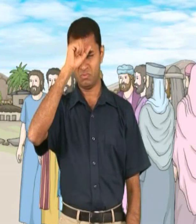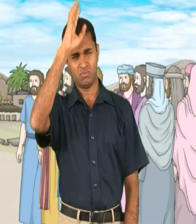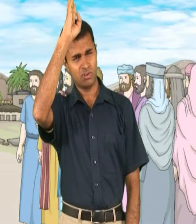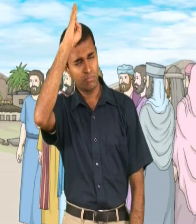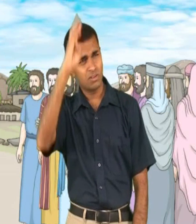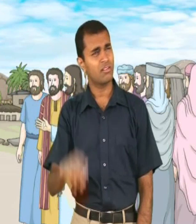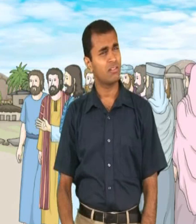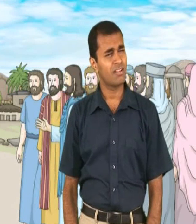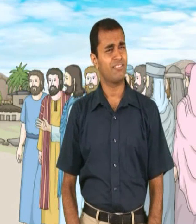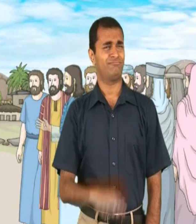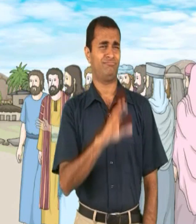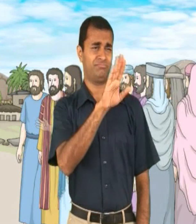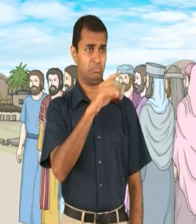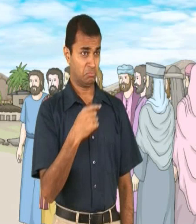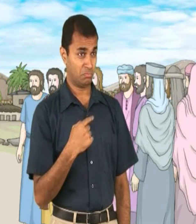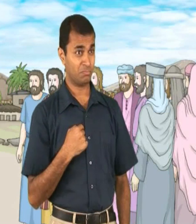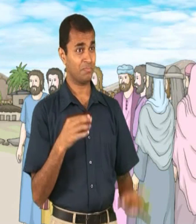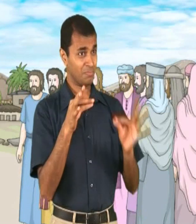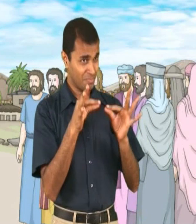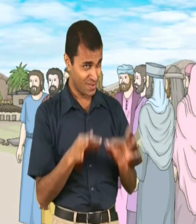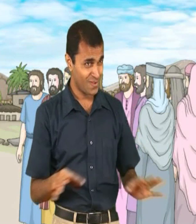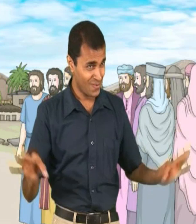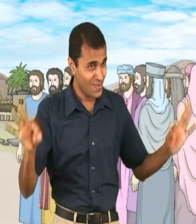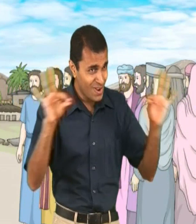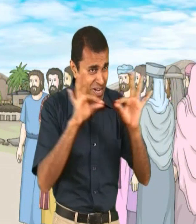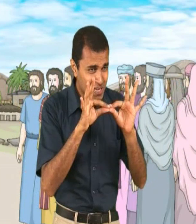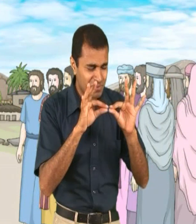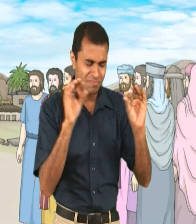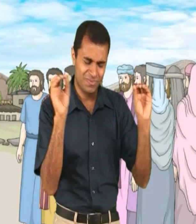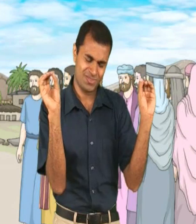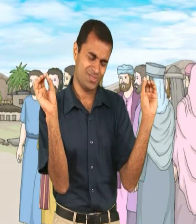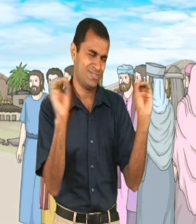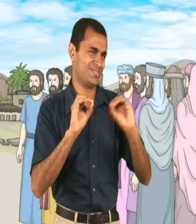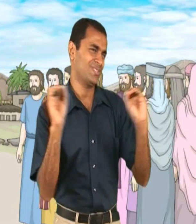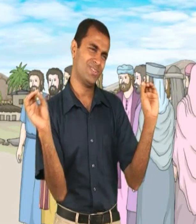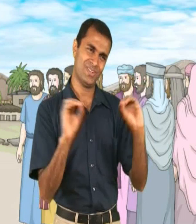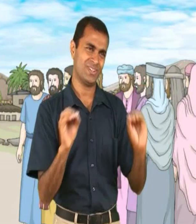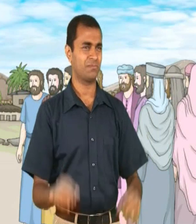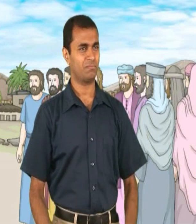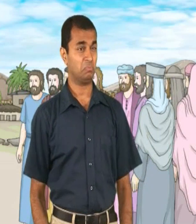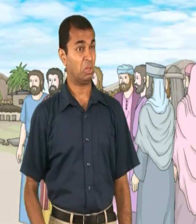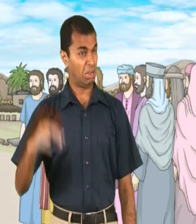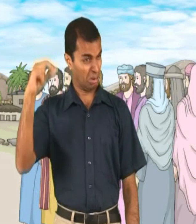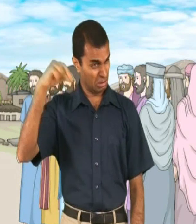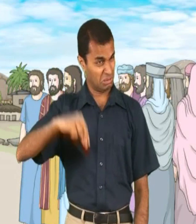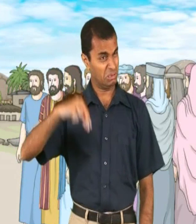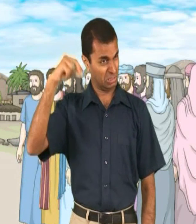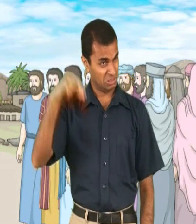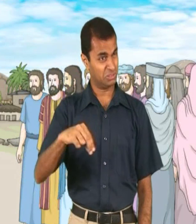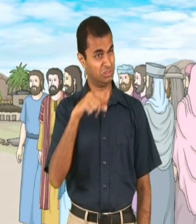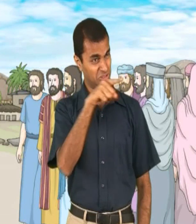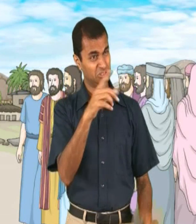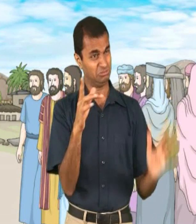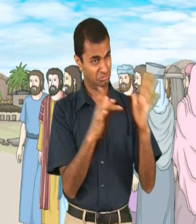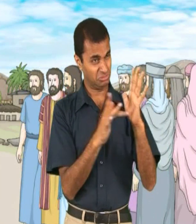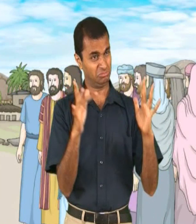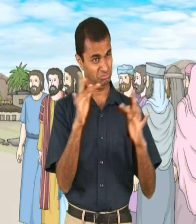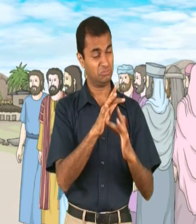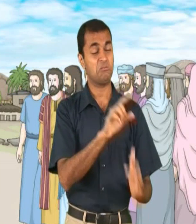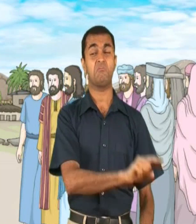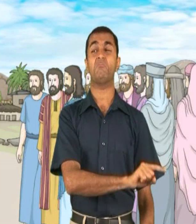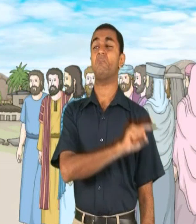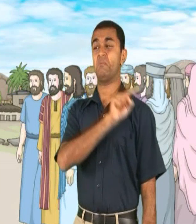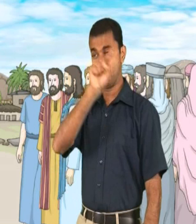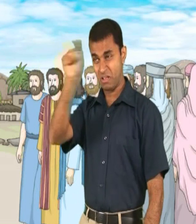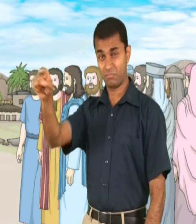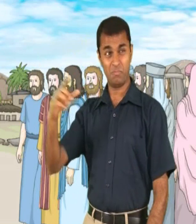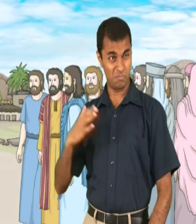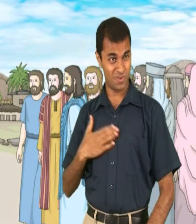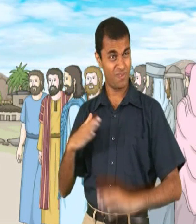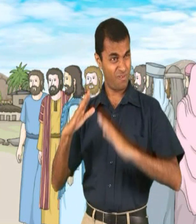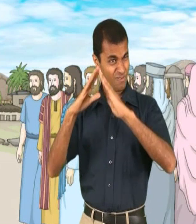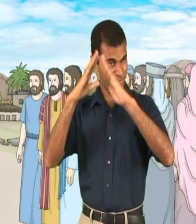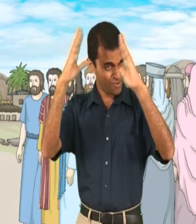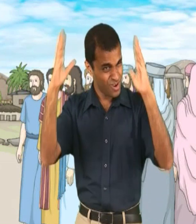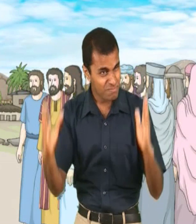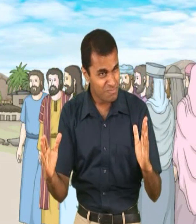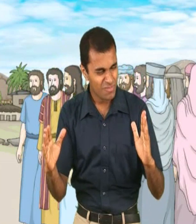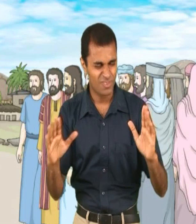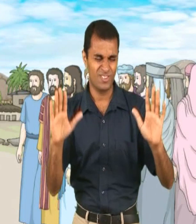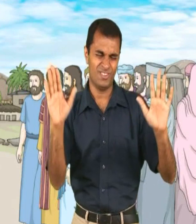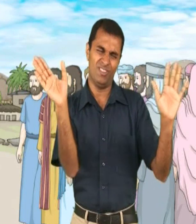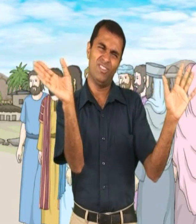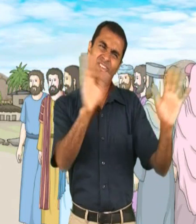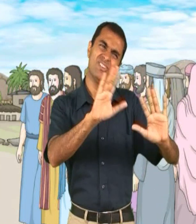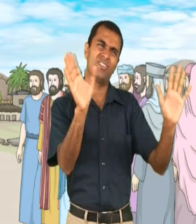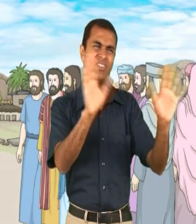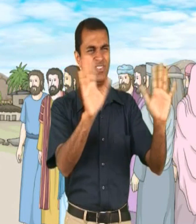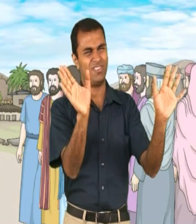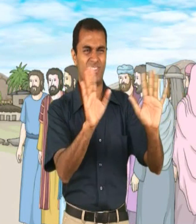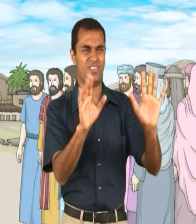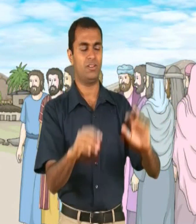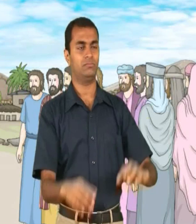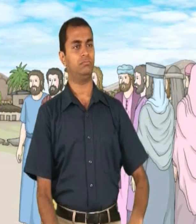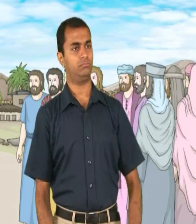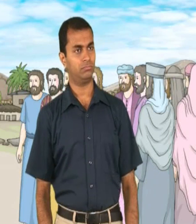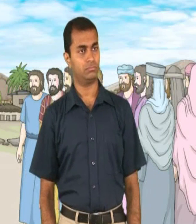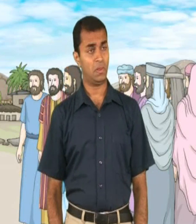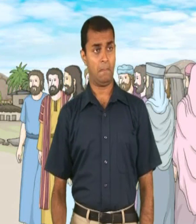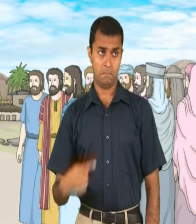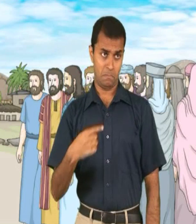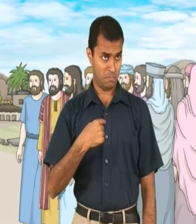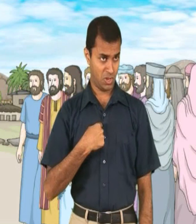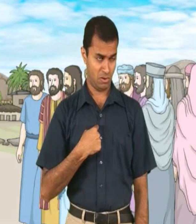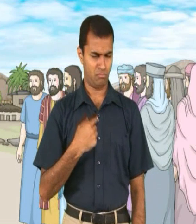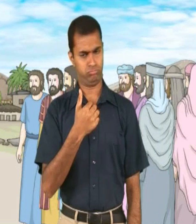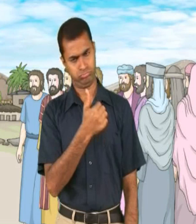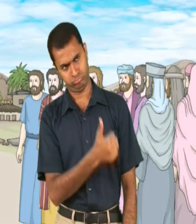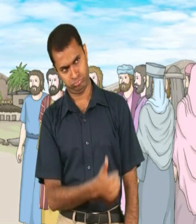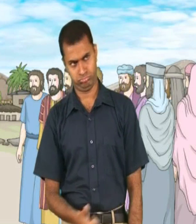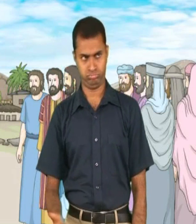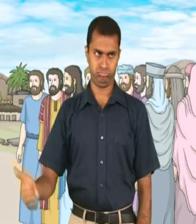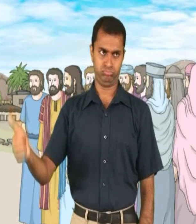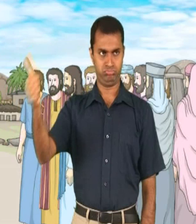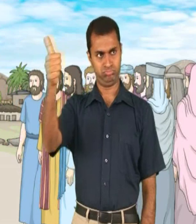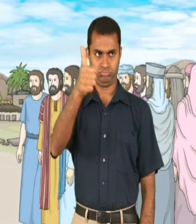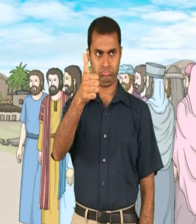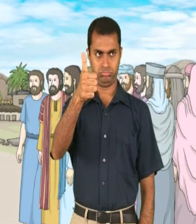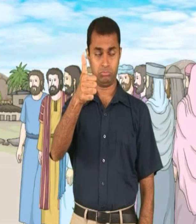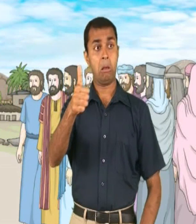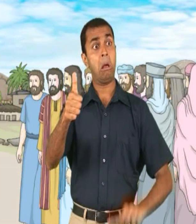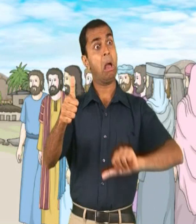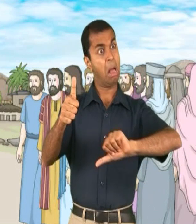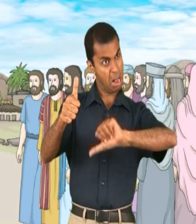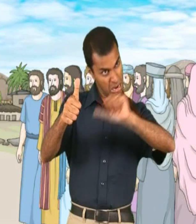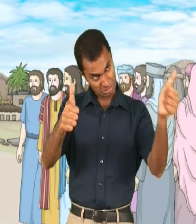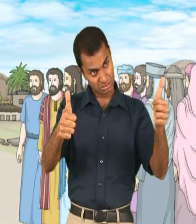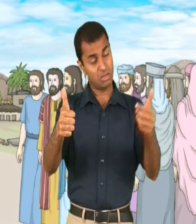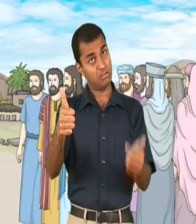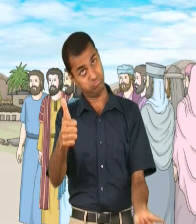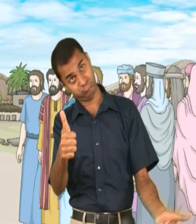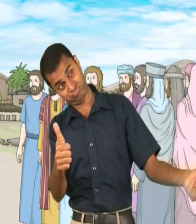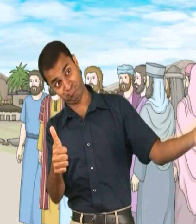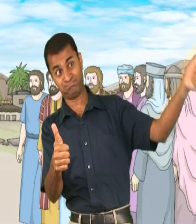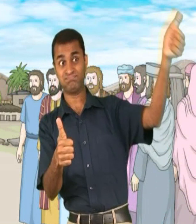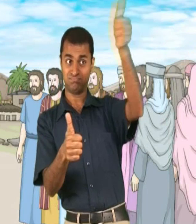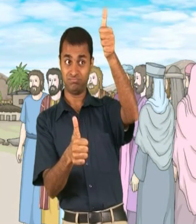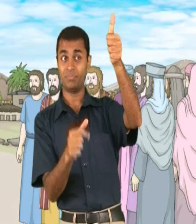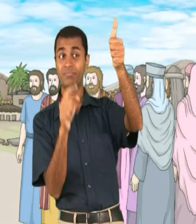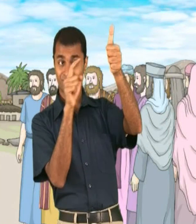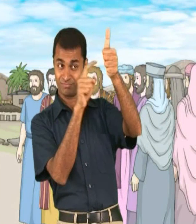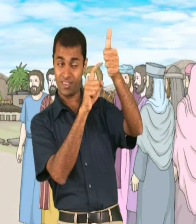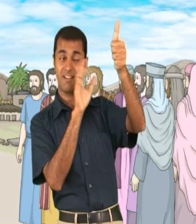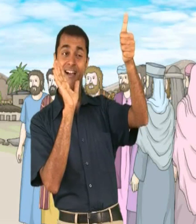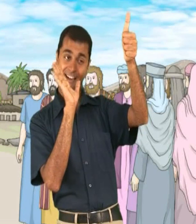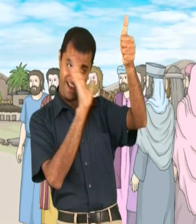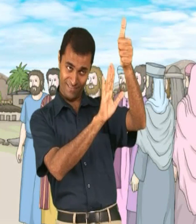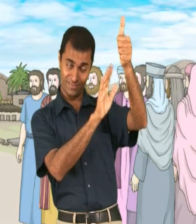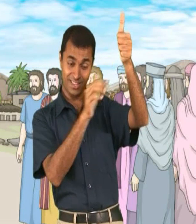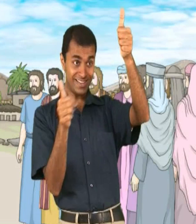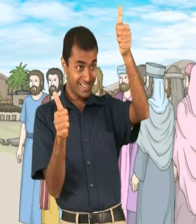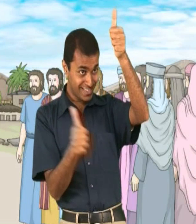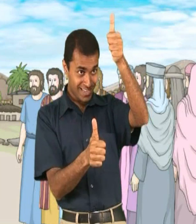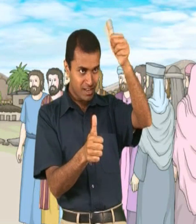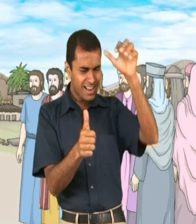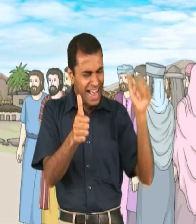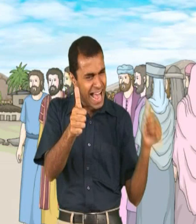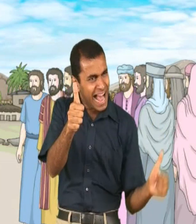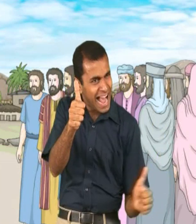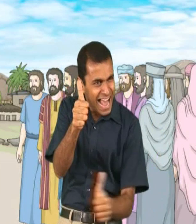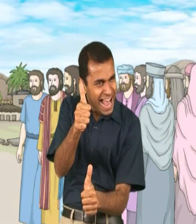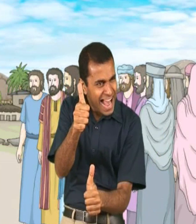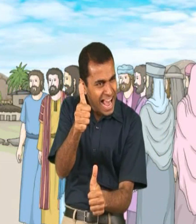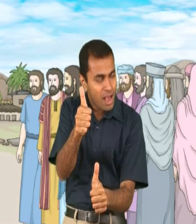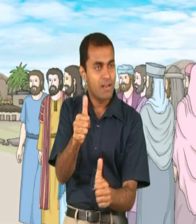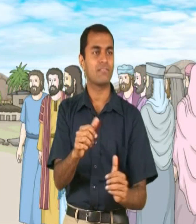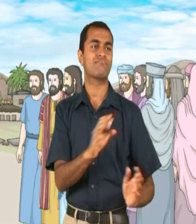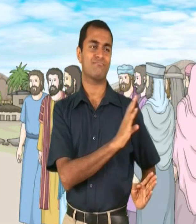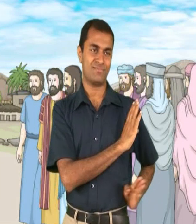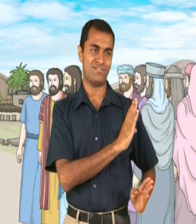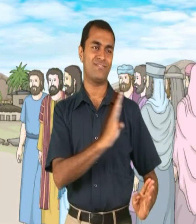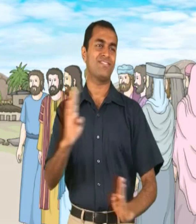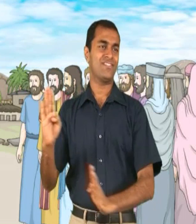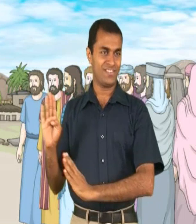The centurion answered, “Lord, I am not worthy to have You come under my roof.